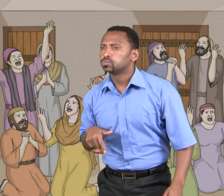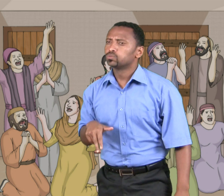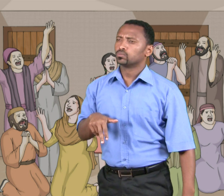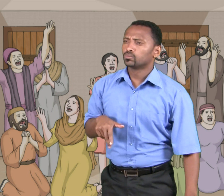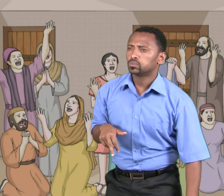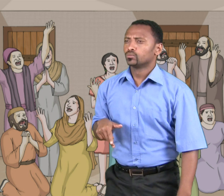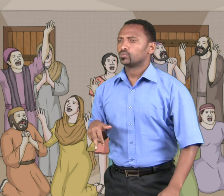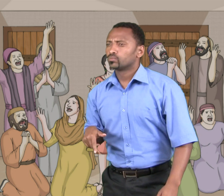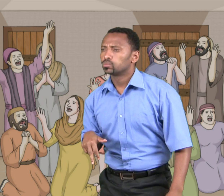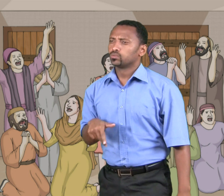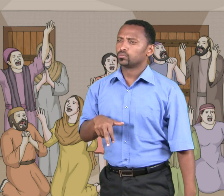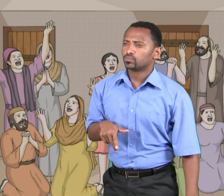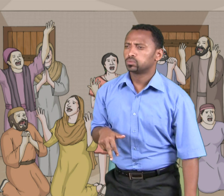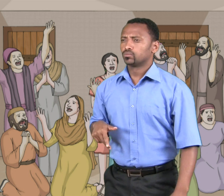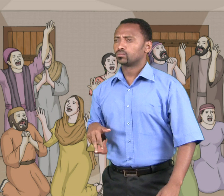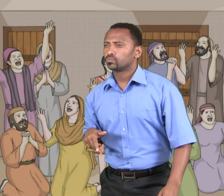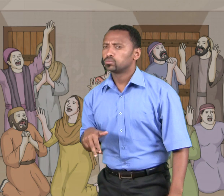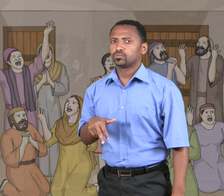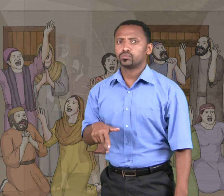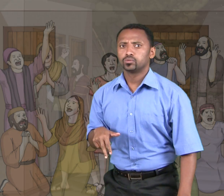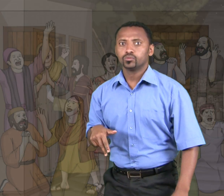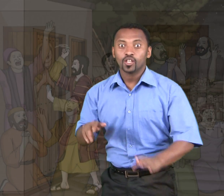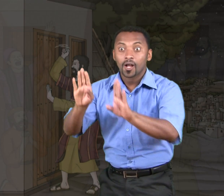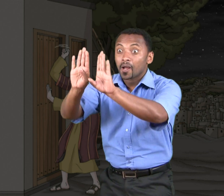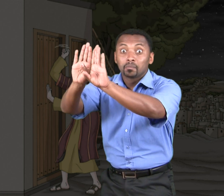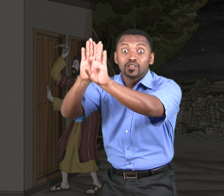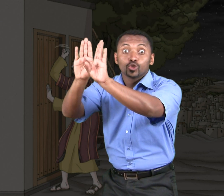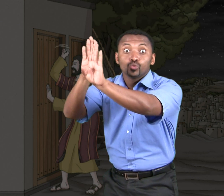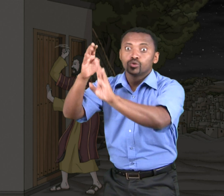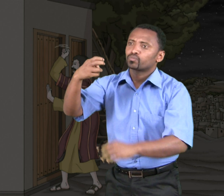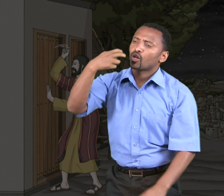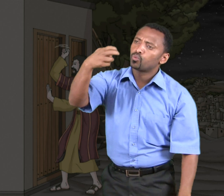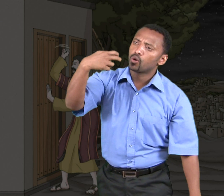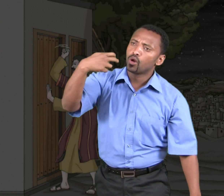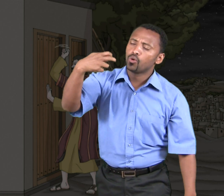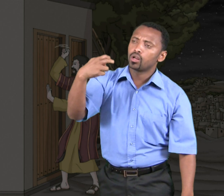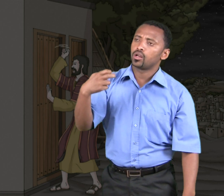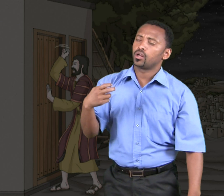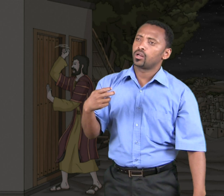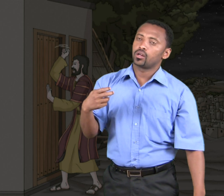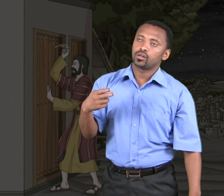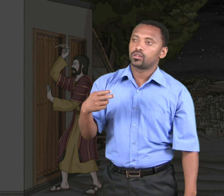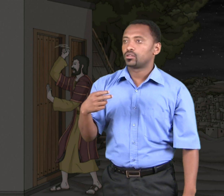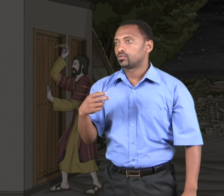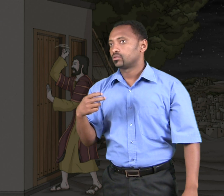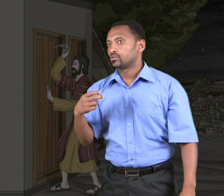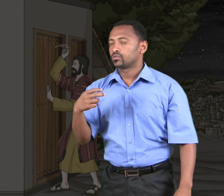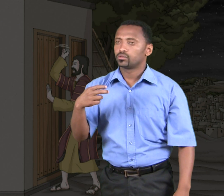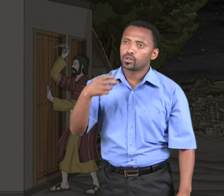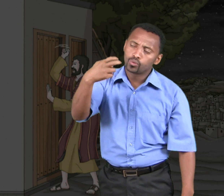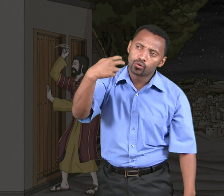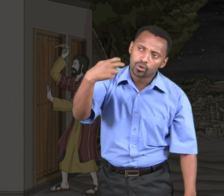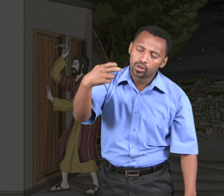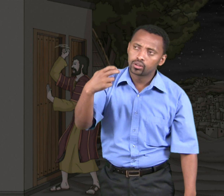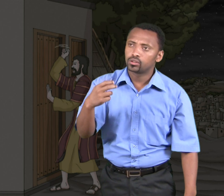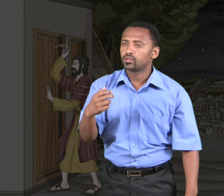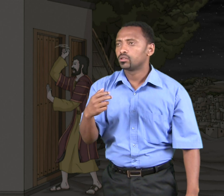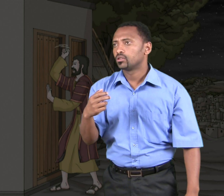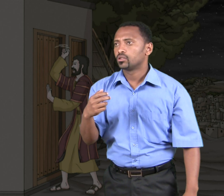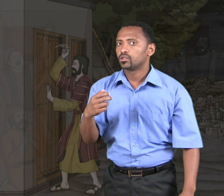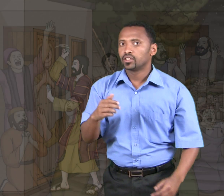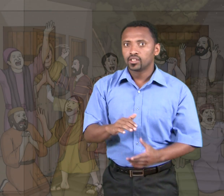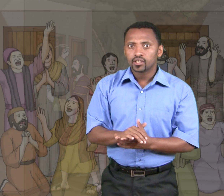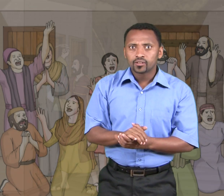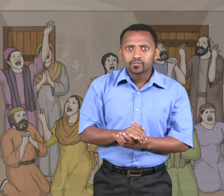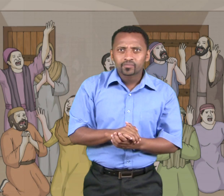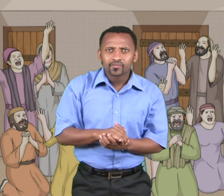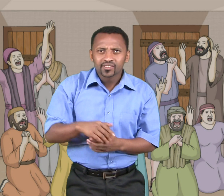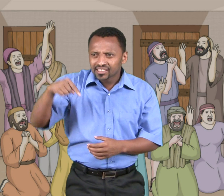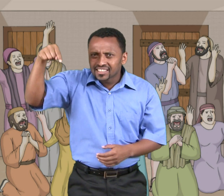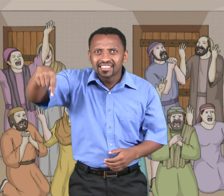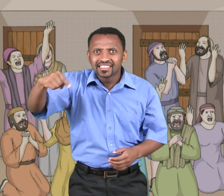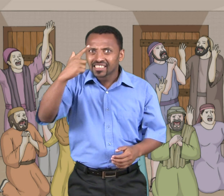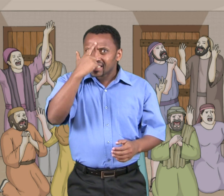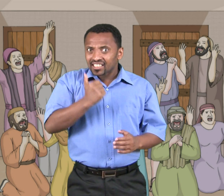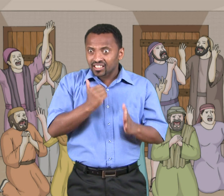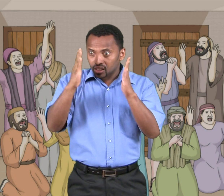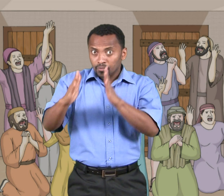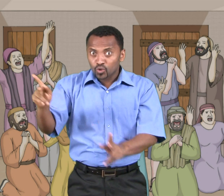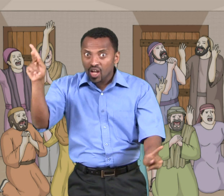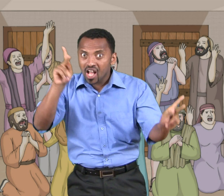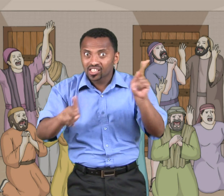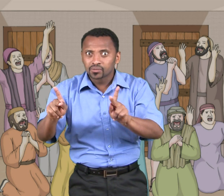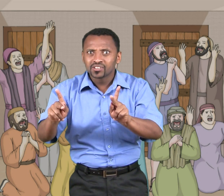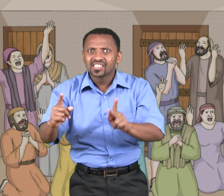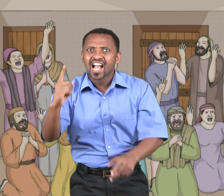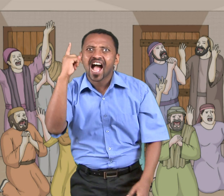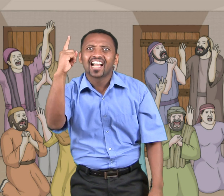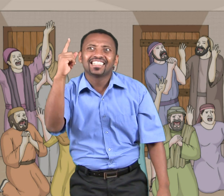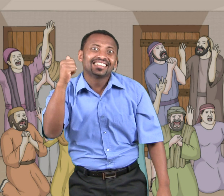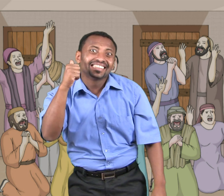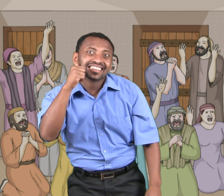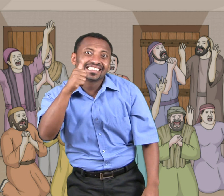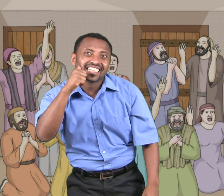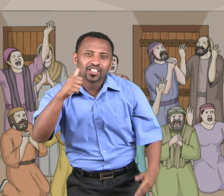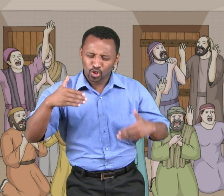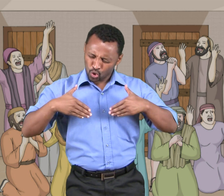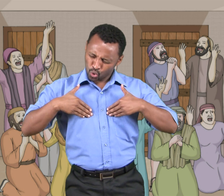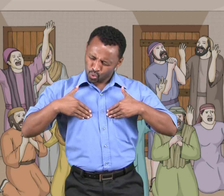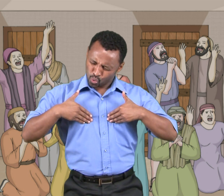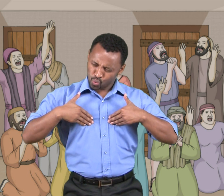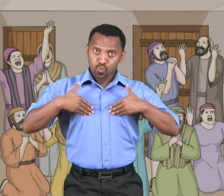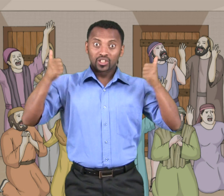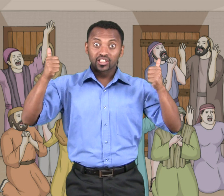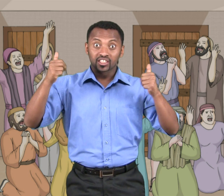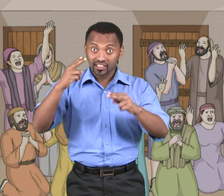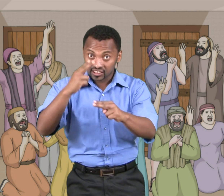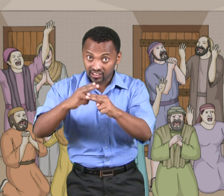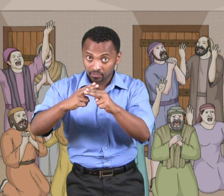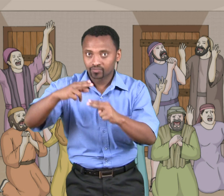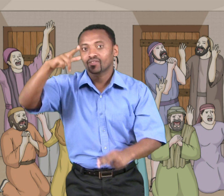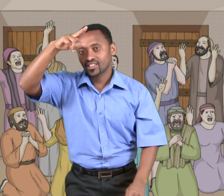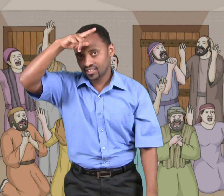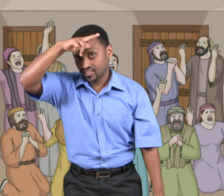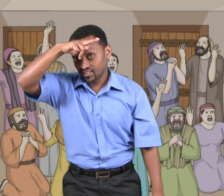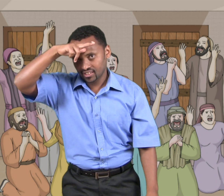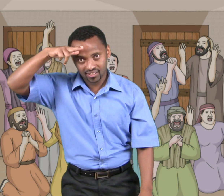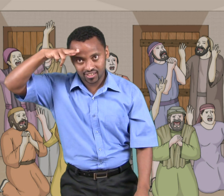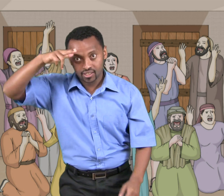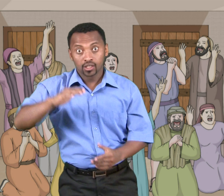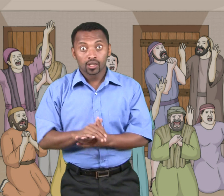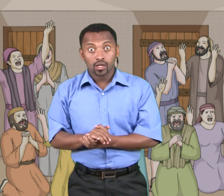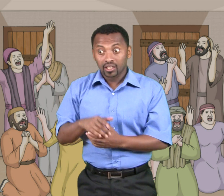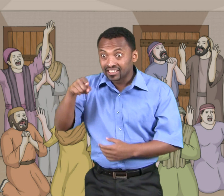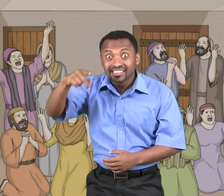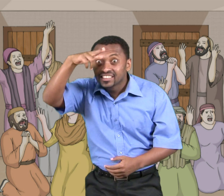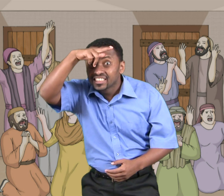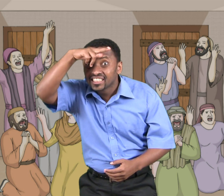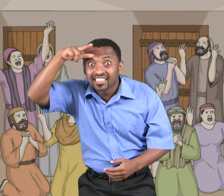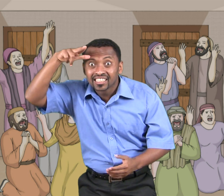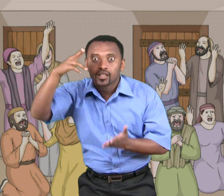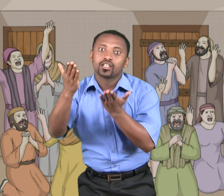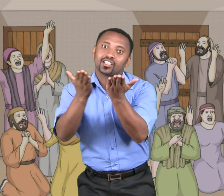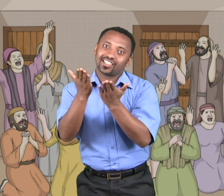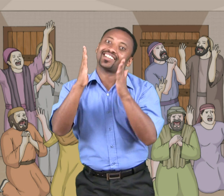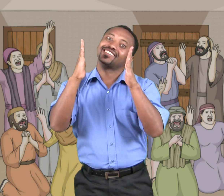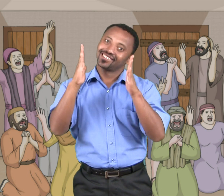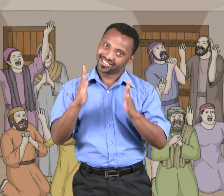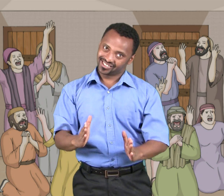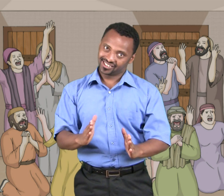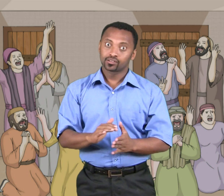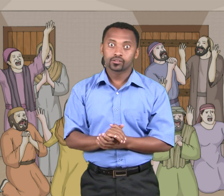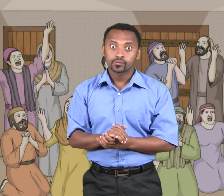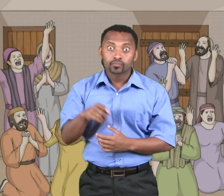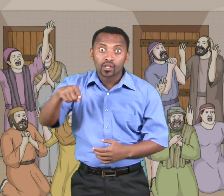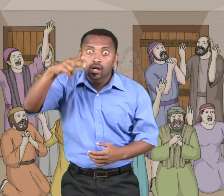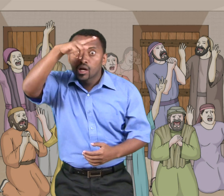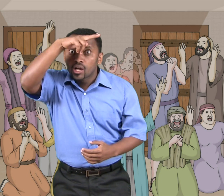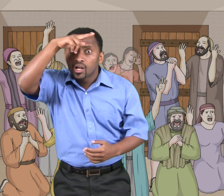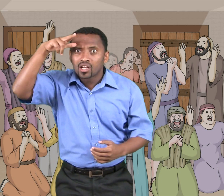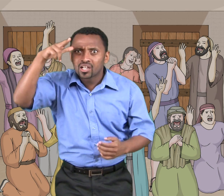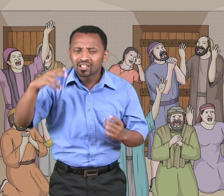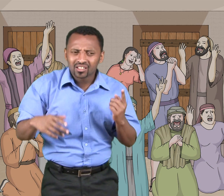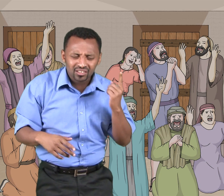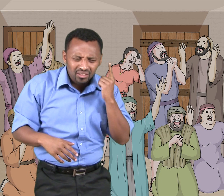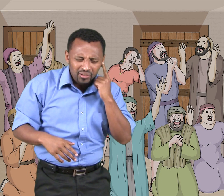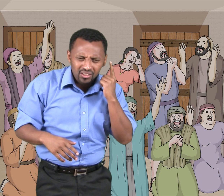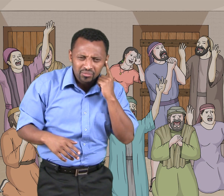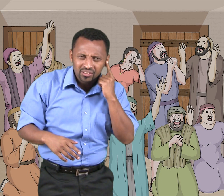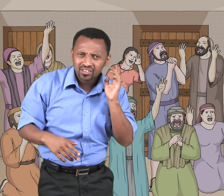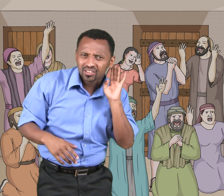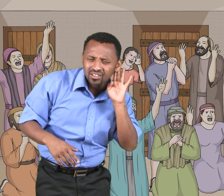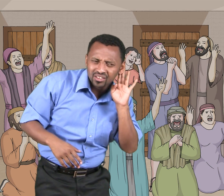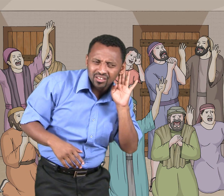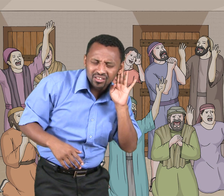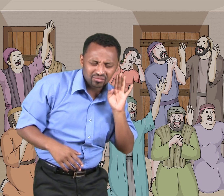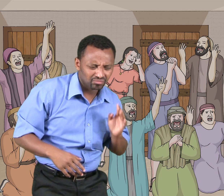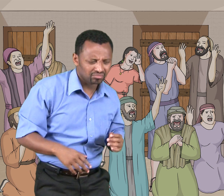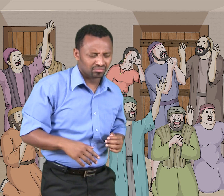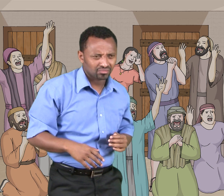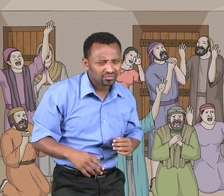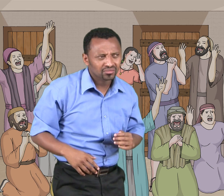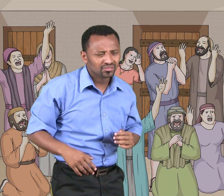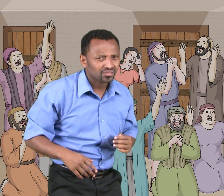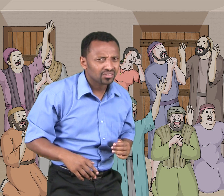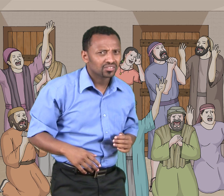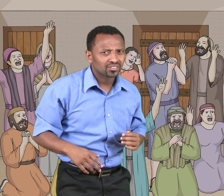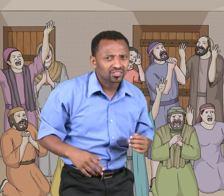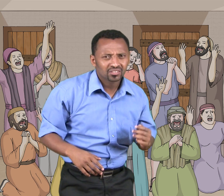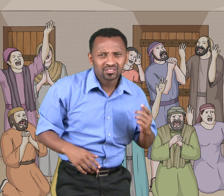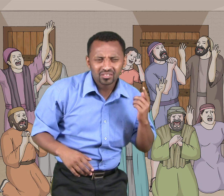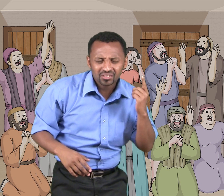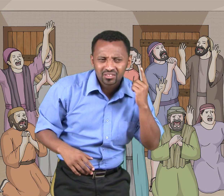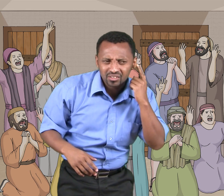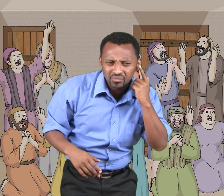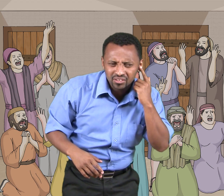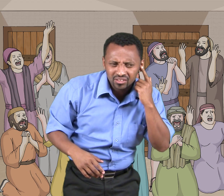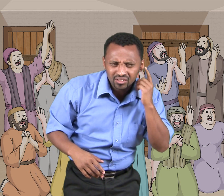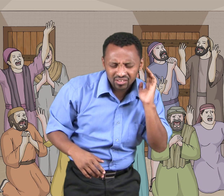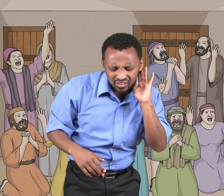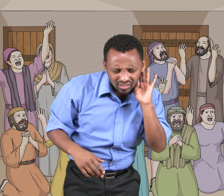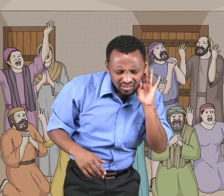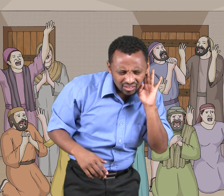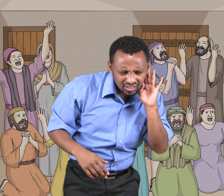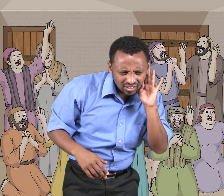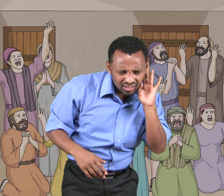He knocked at the outer gate, and a servant girl named Rhoda came to answer it.